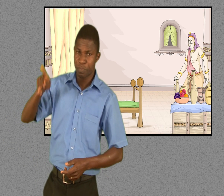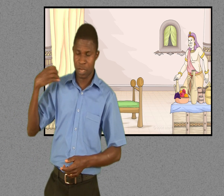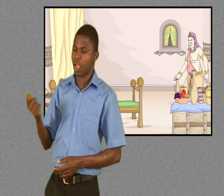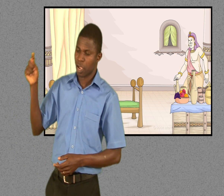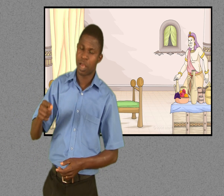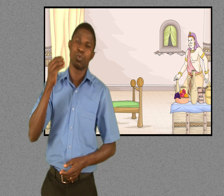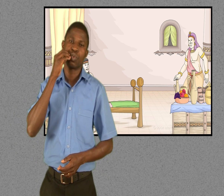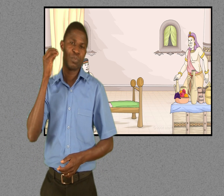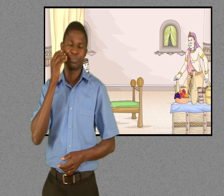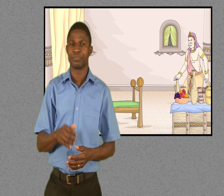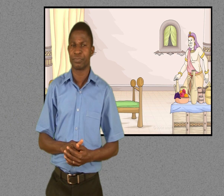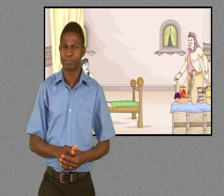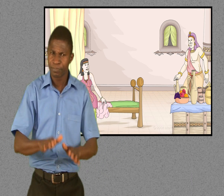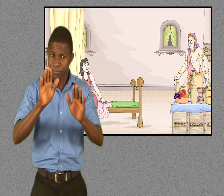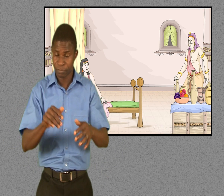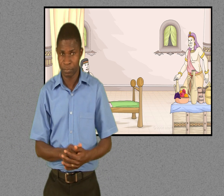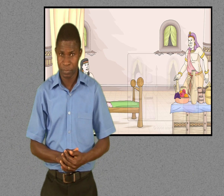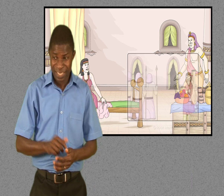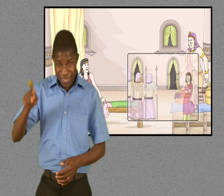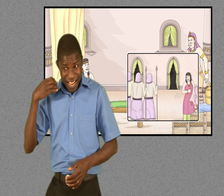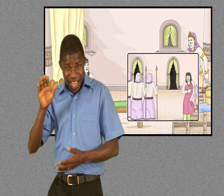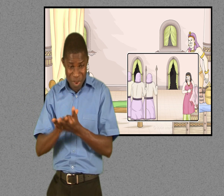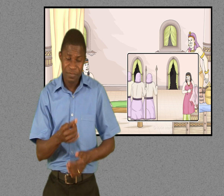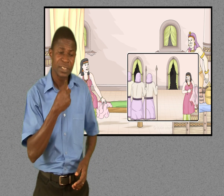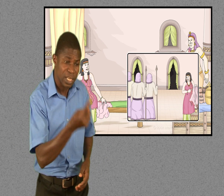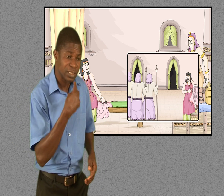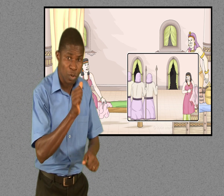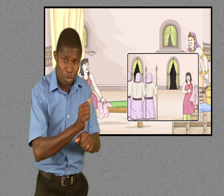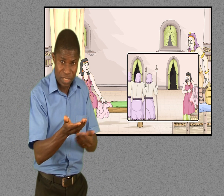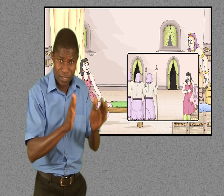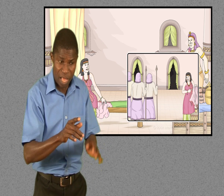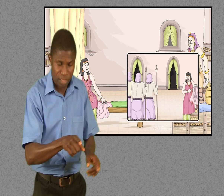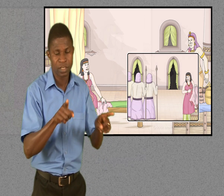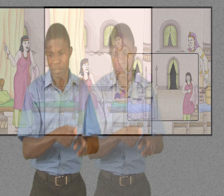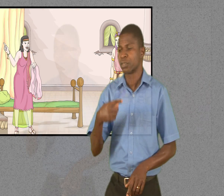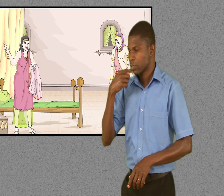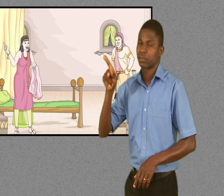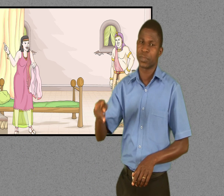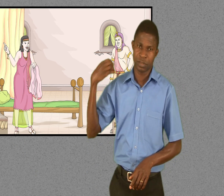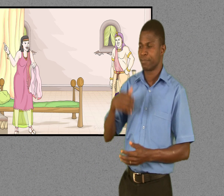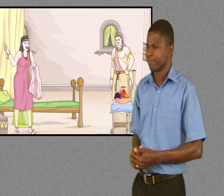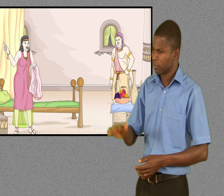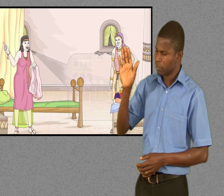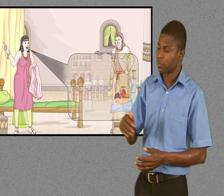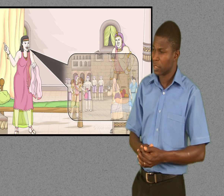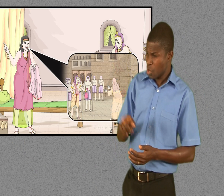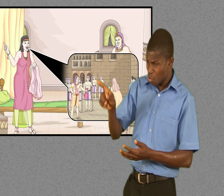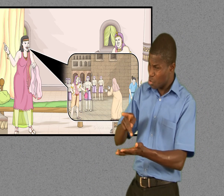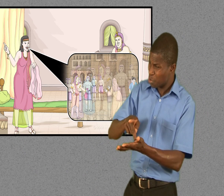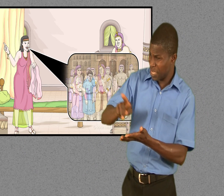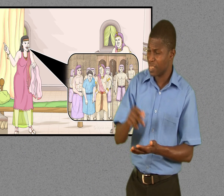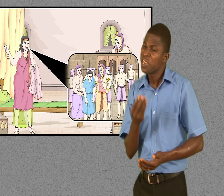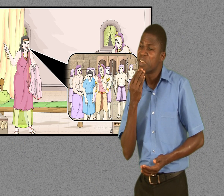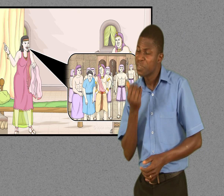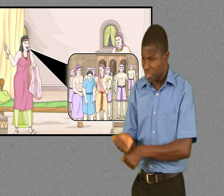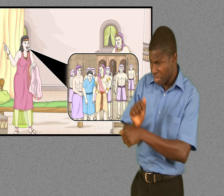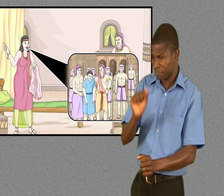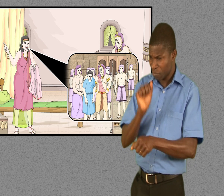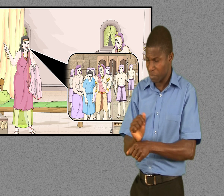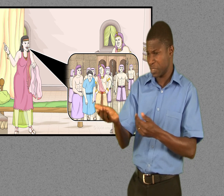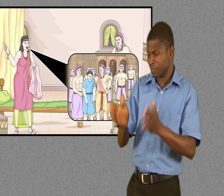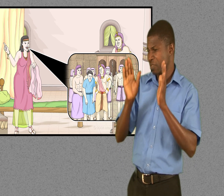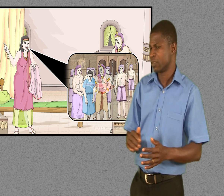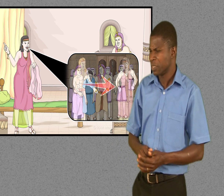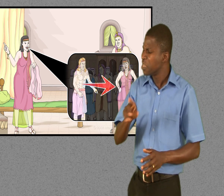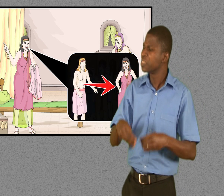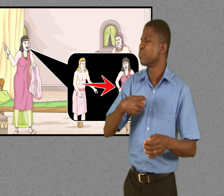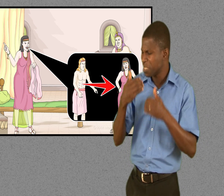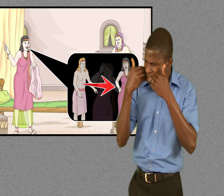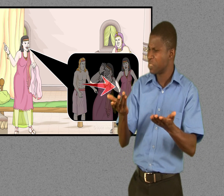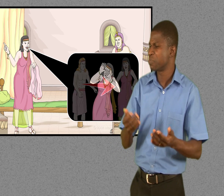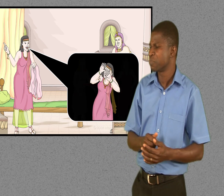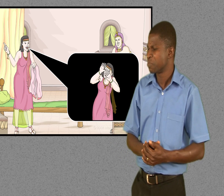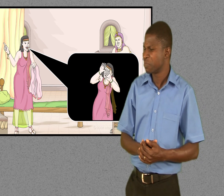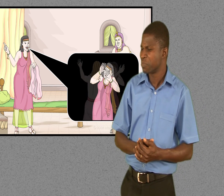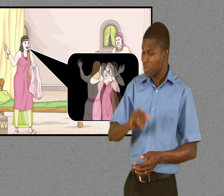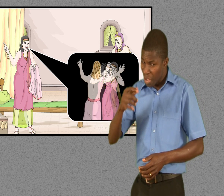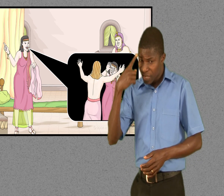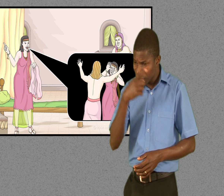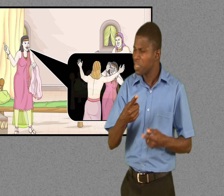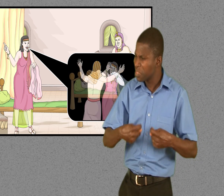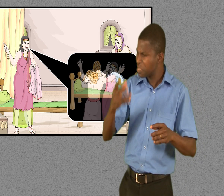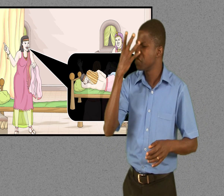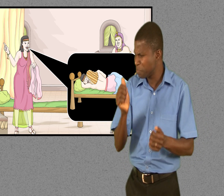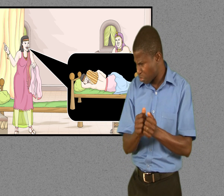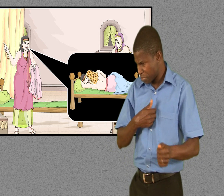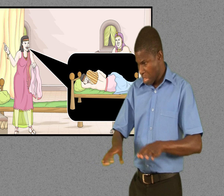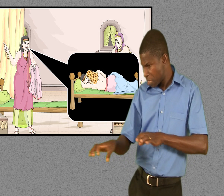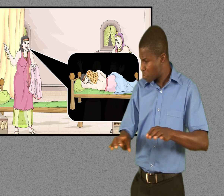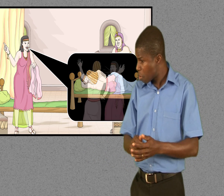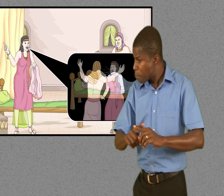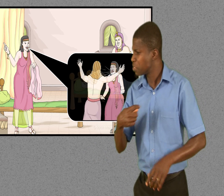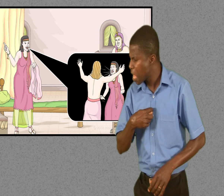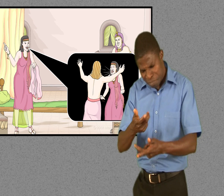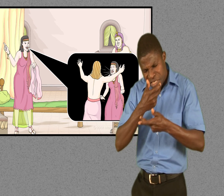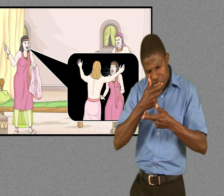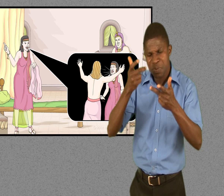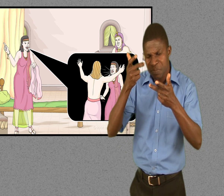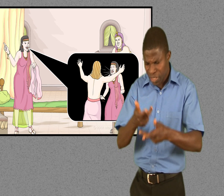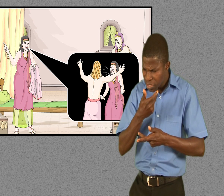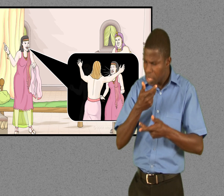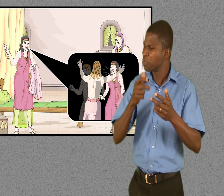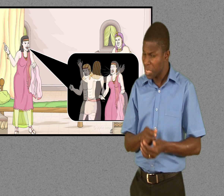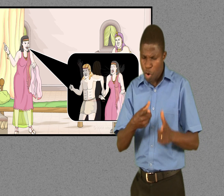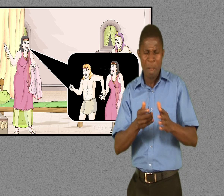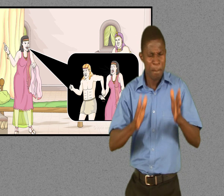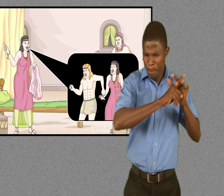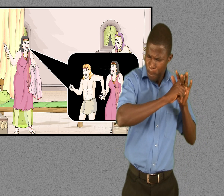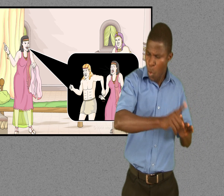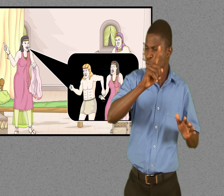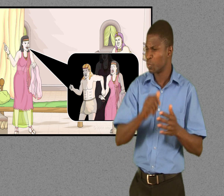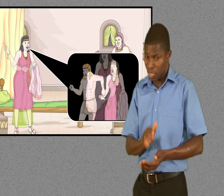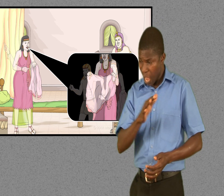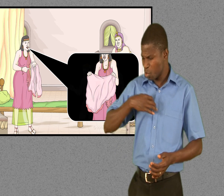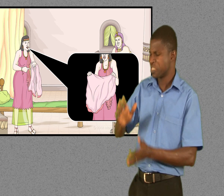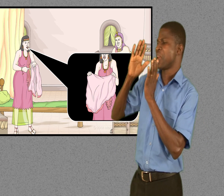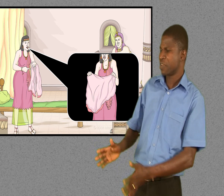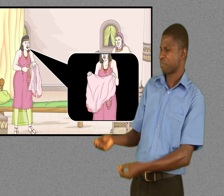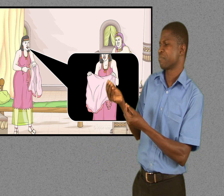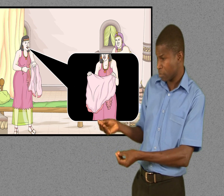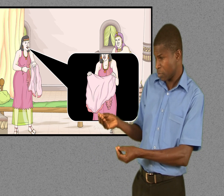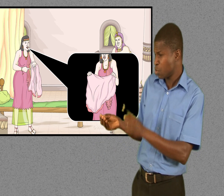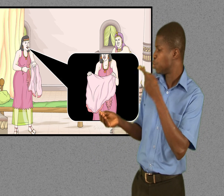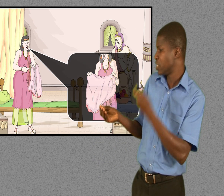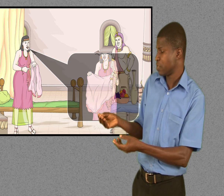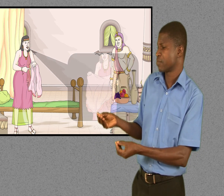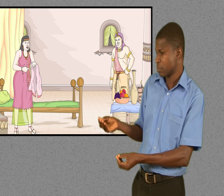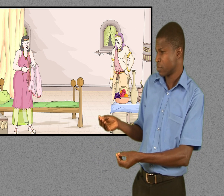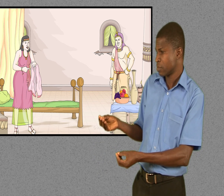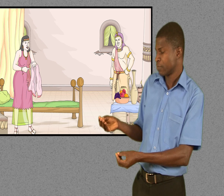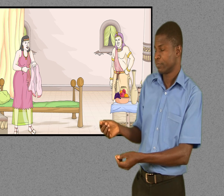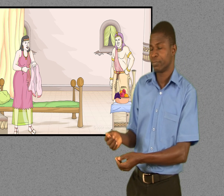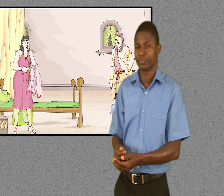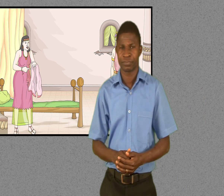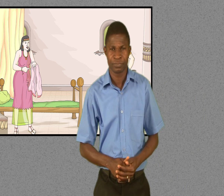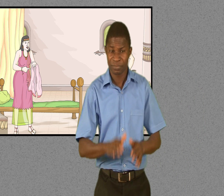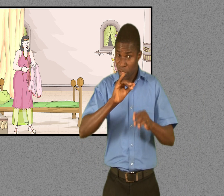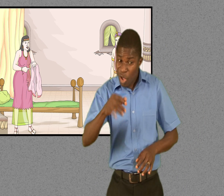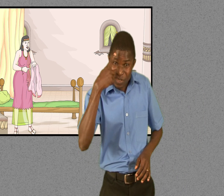Then she told him the same story: “The Hebrew slave you brought us came to me to make sport of me, but when I screamed for help, he left his cloak beside me and ran out of the house.”